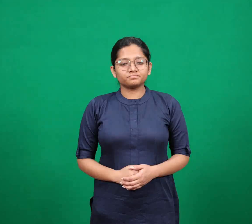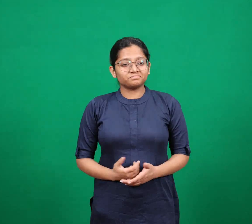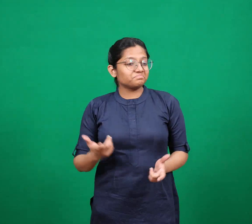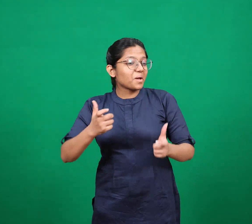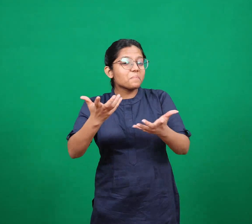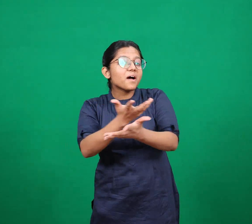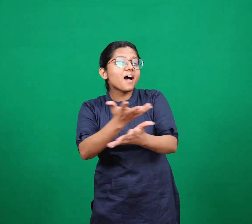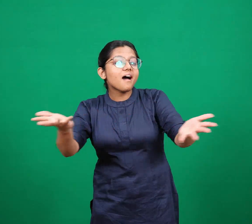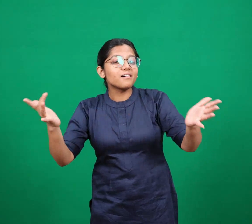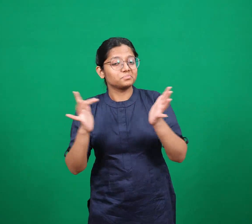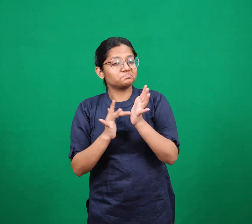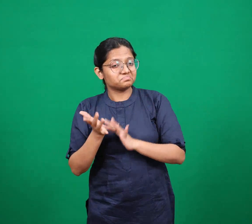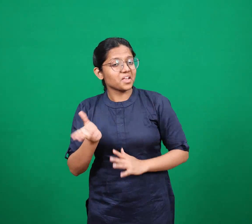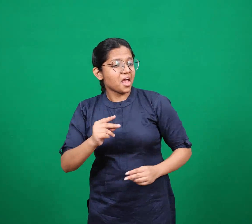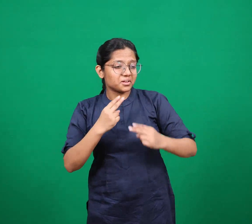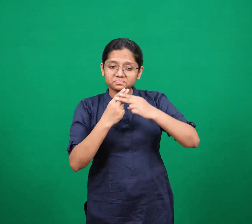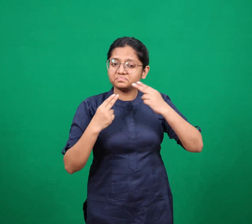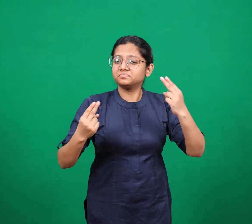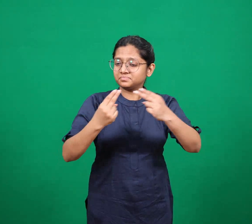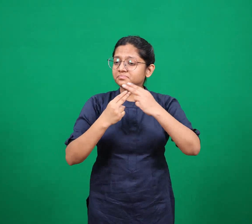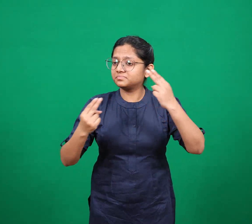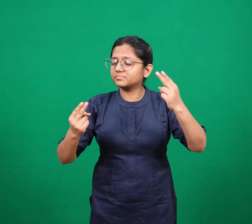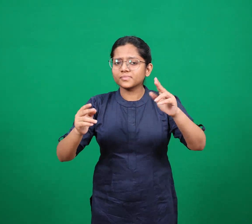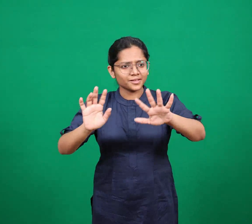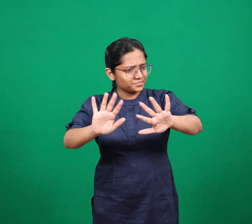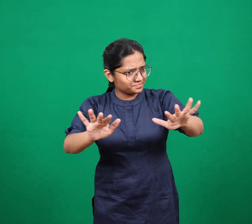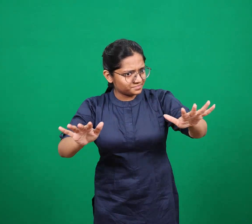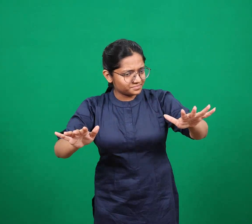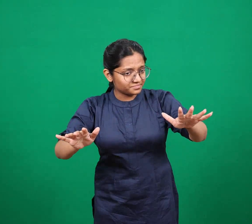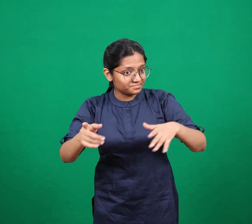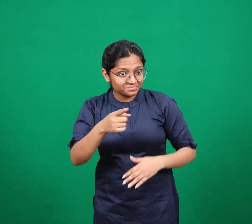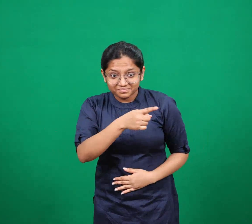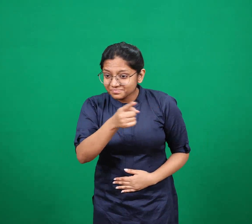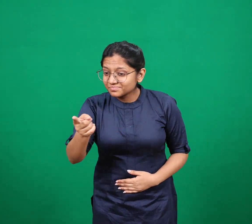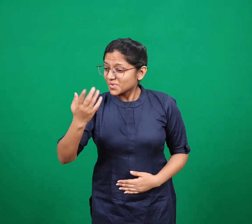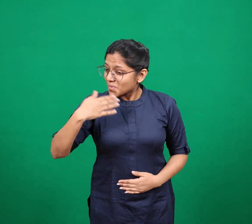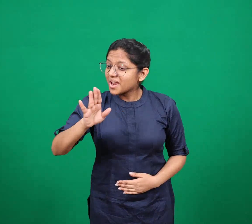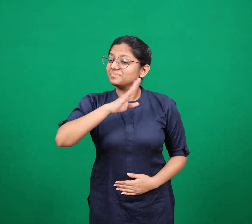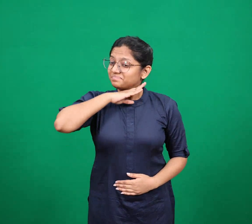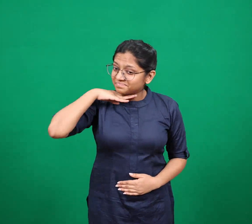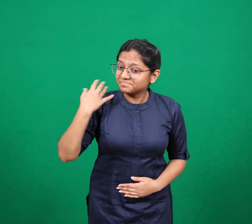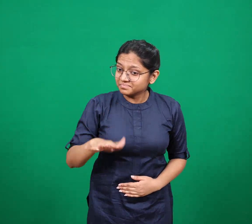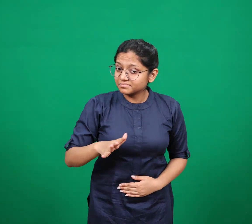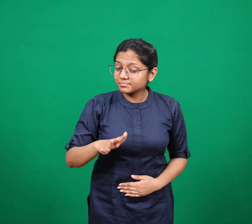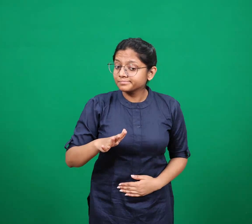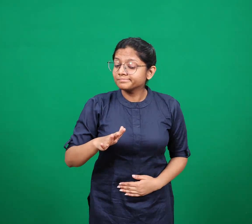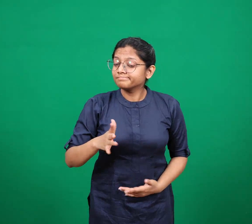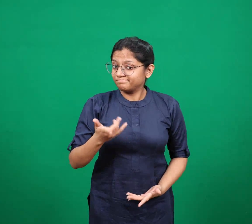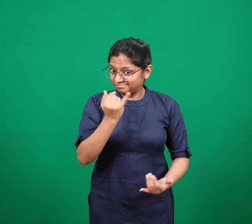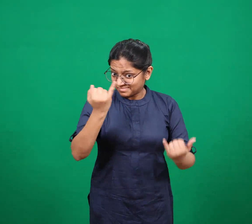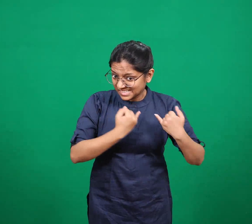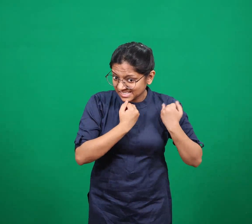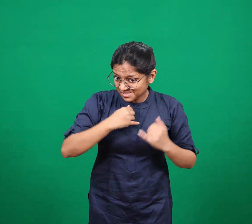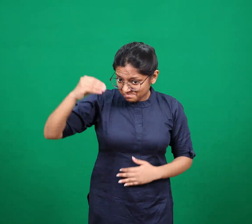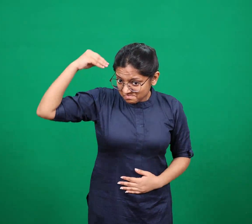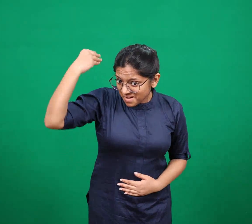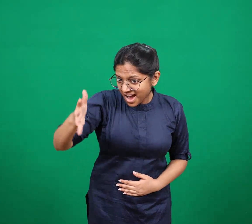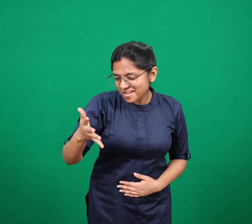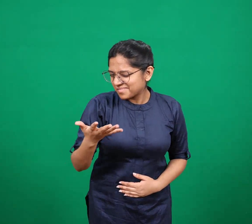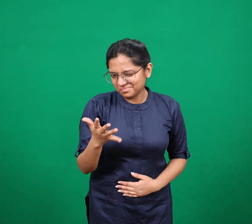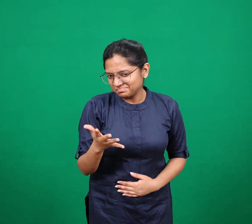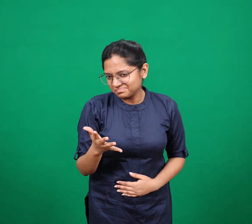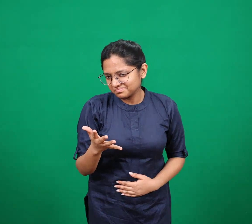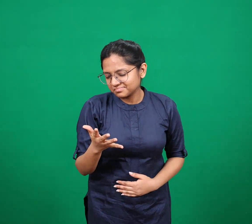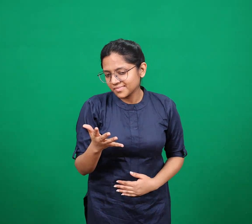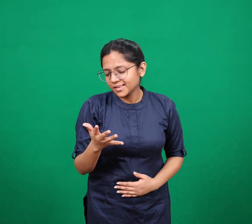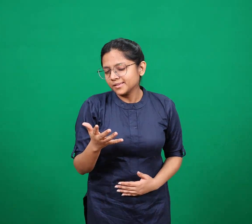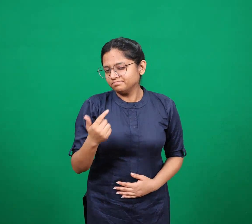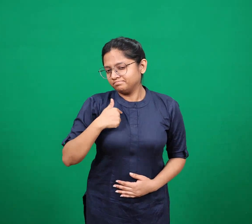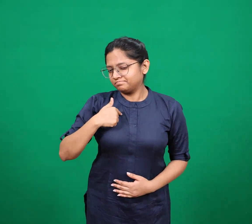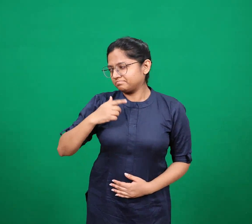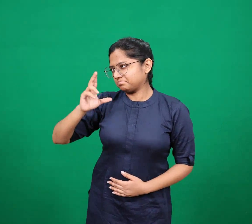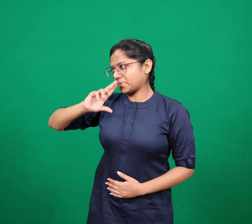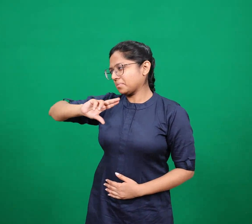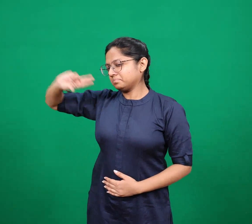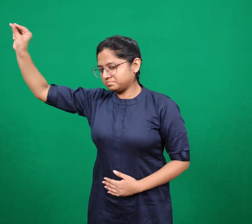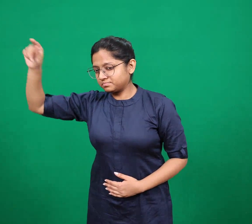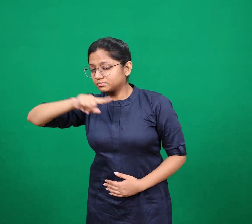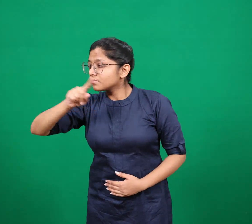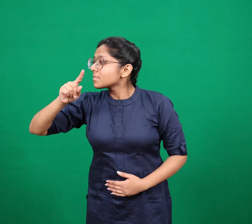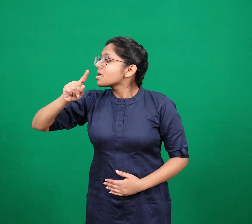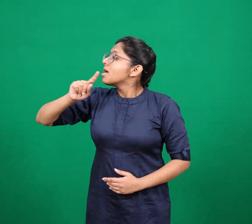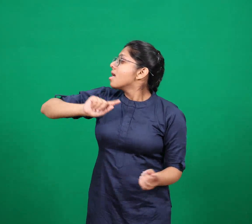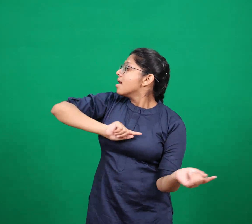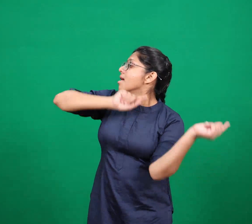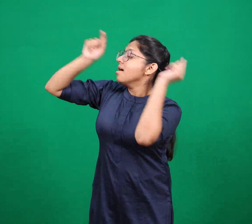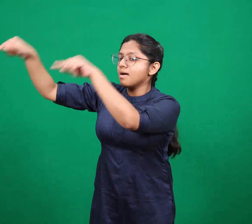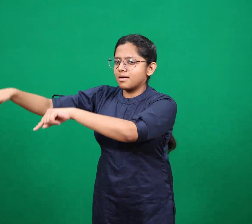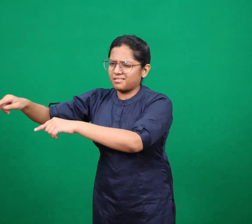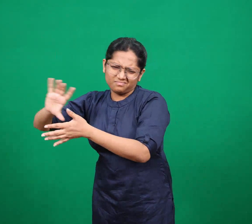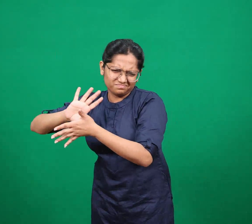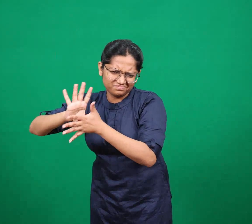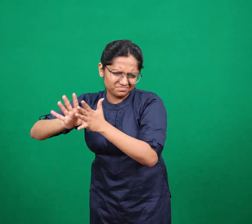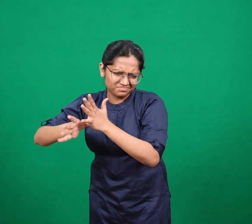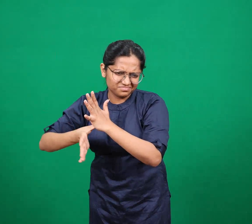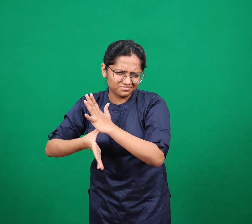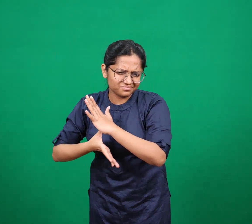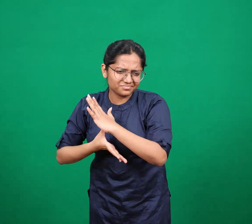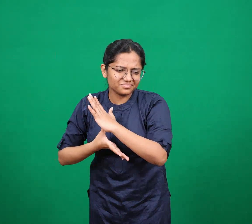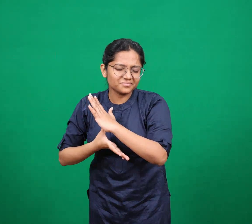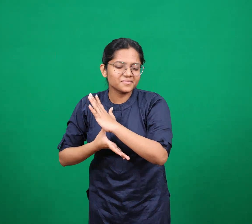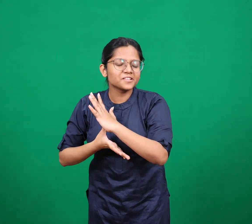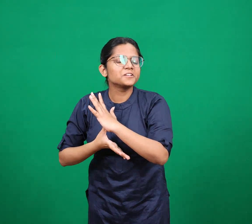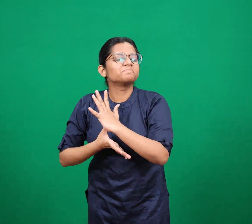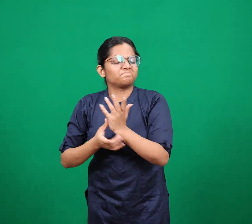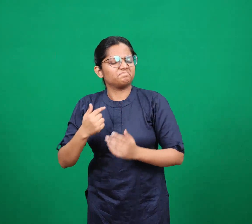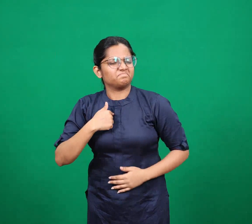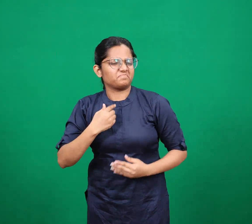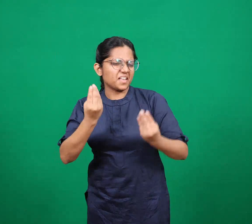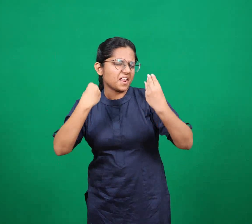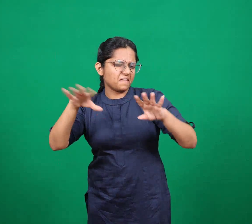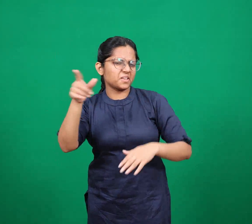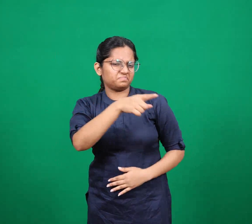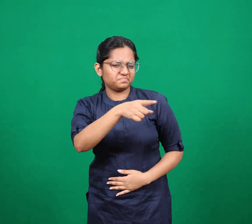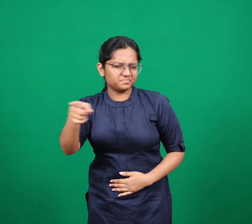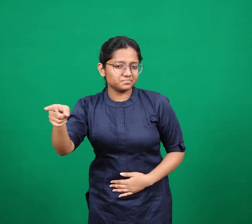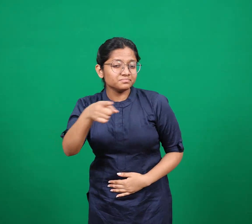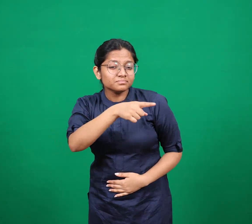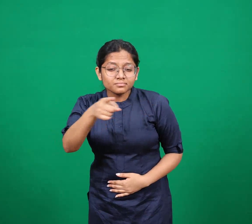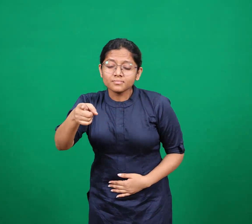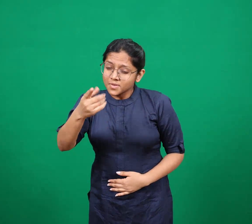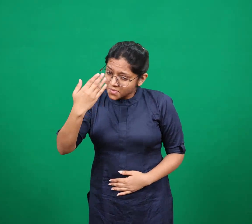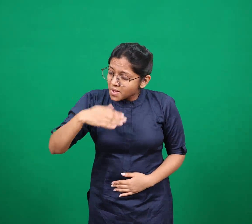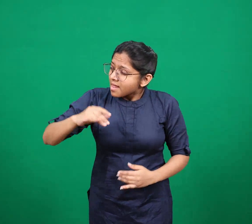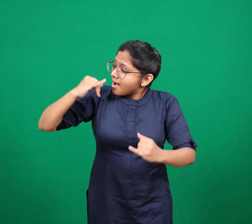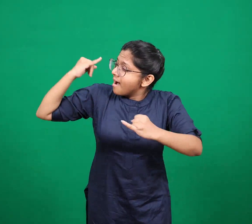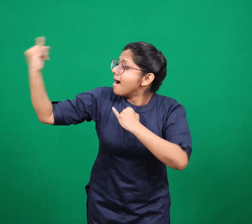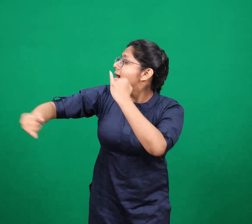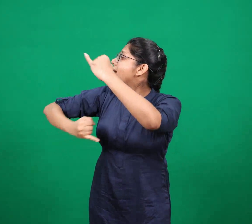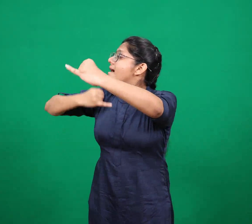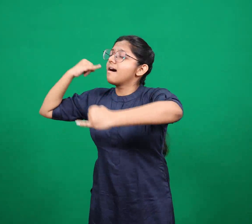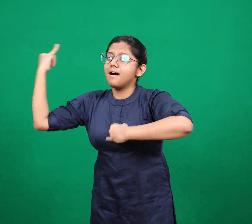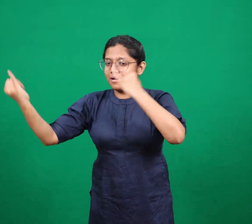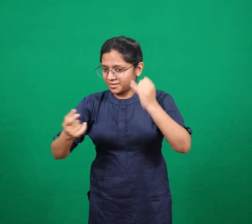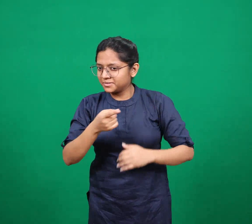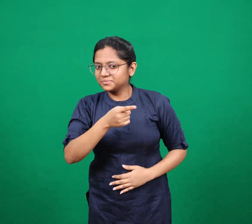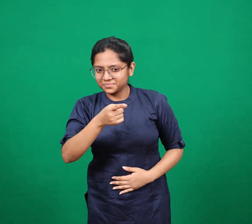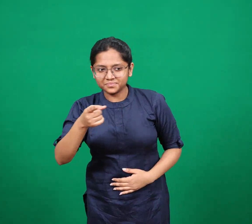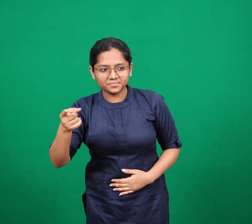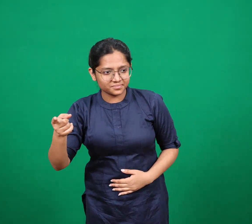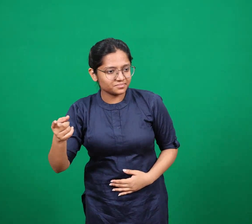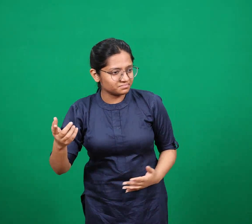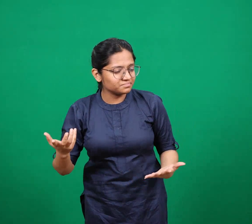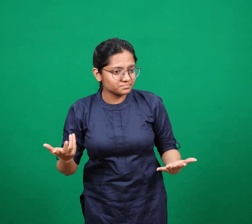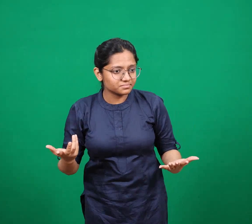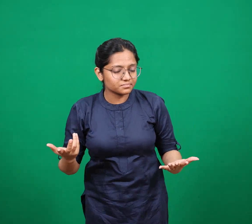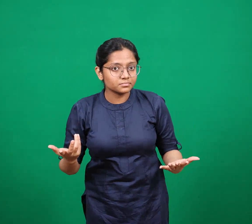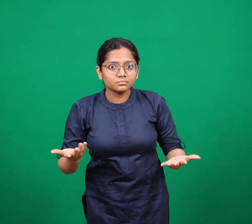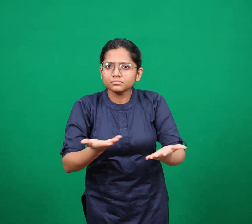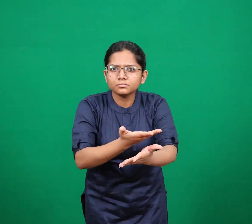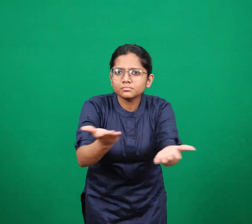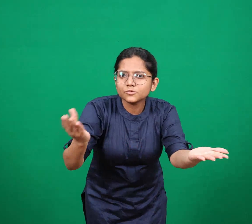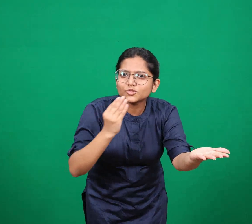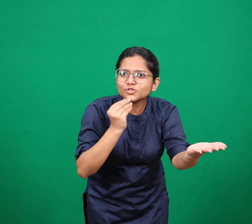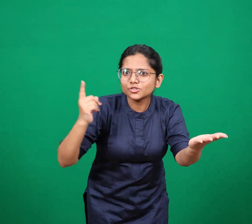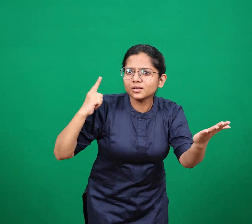Again He said to them, "I am going away, and you will look for Me, but you will die in your sin. Where I am going, you cannot come."